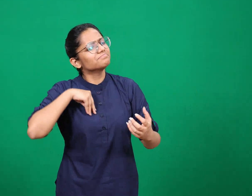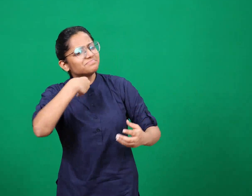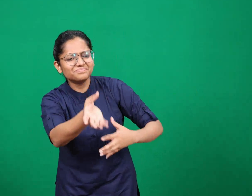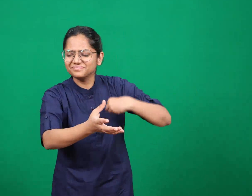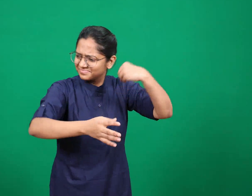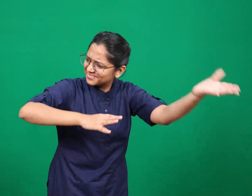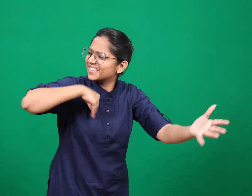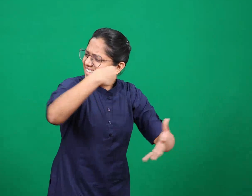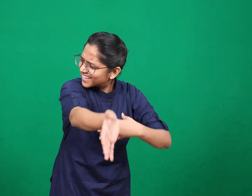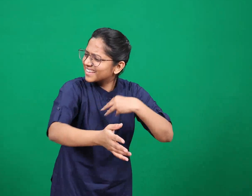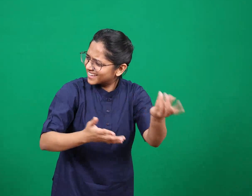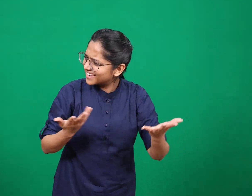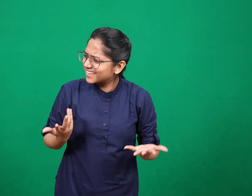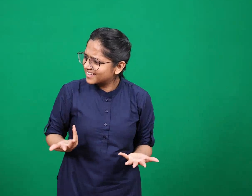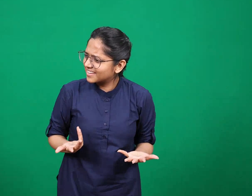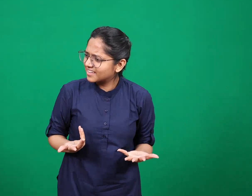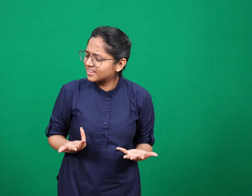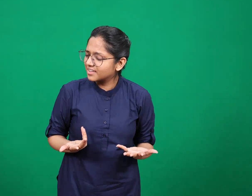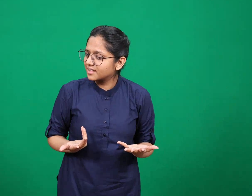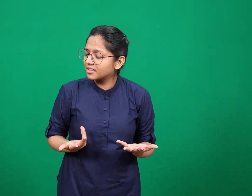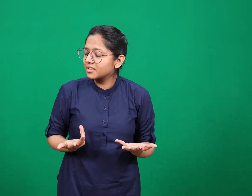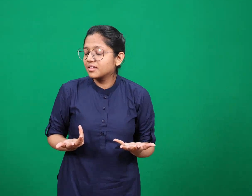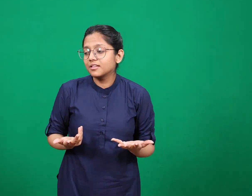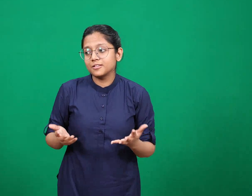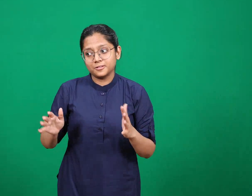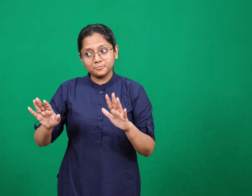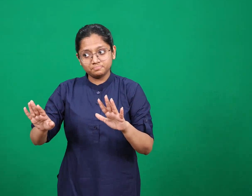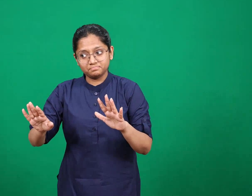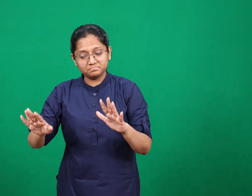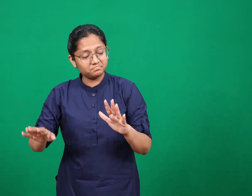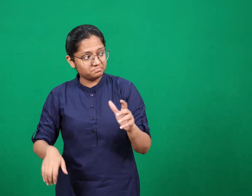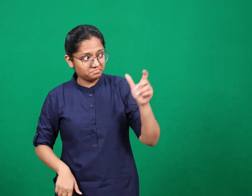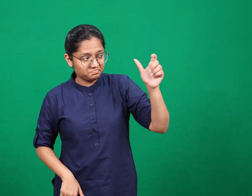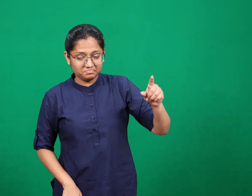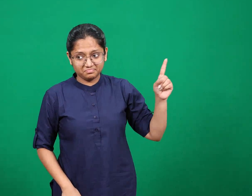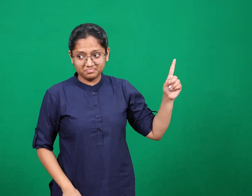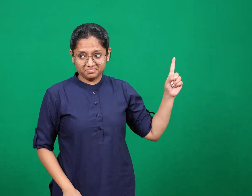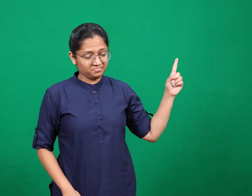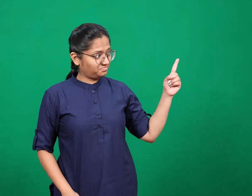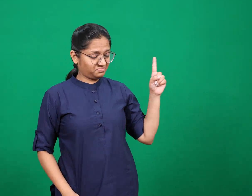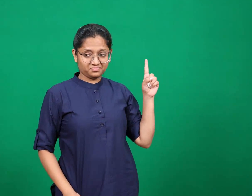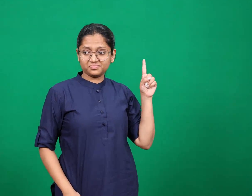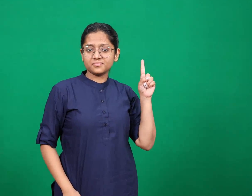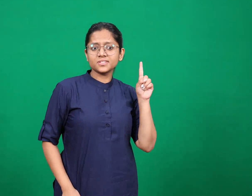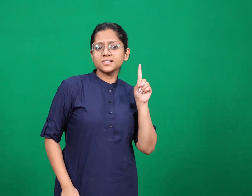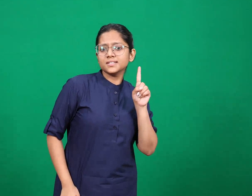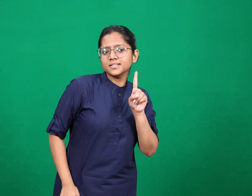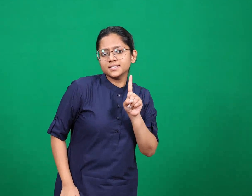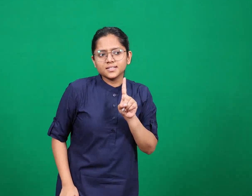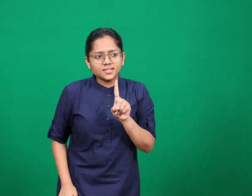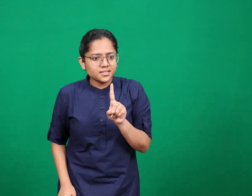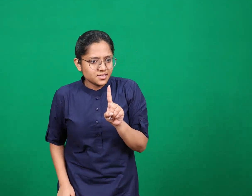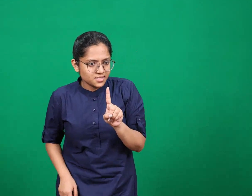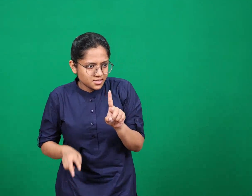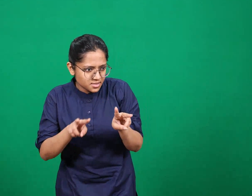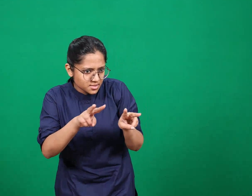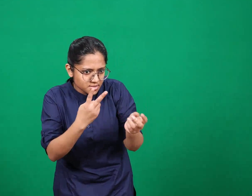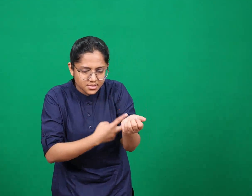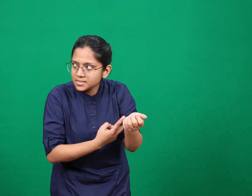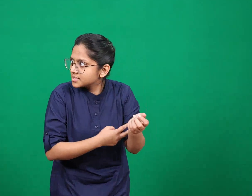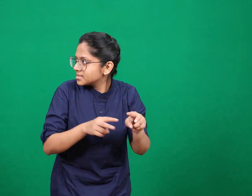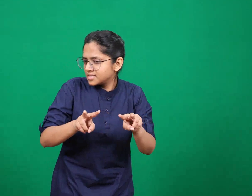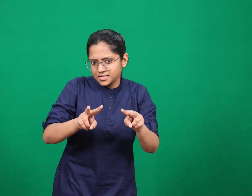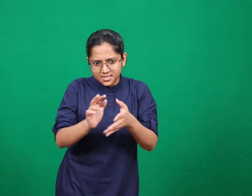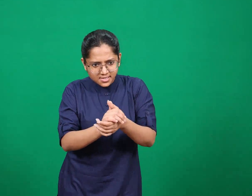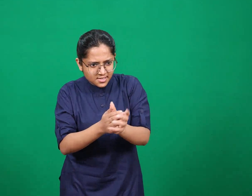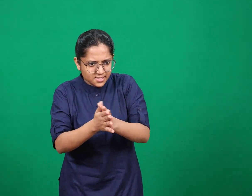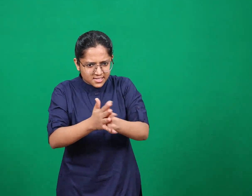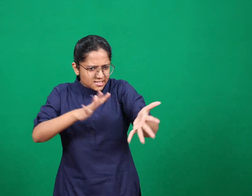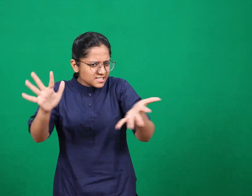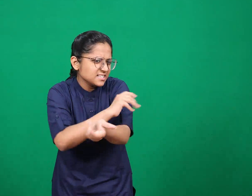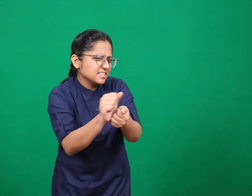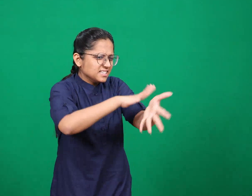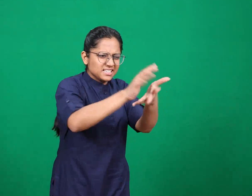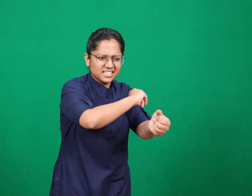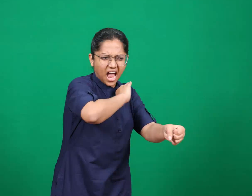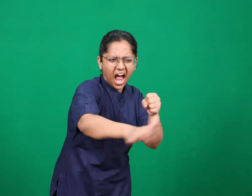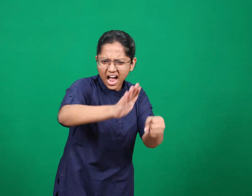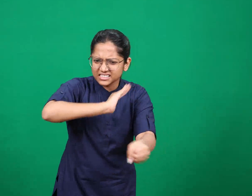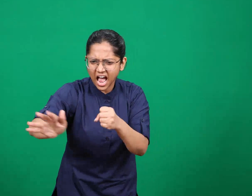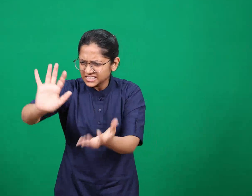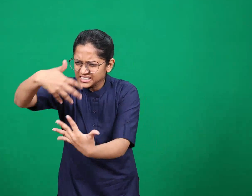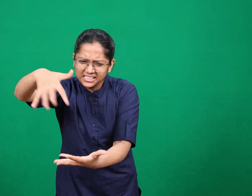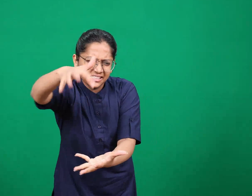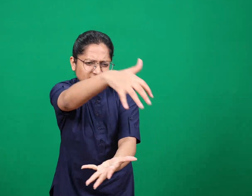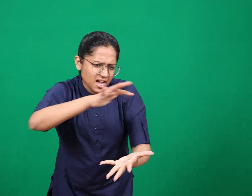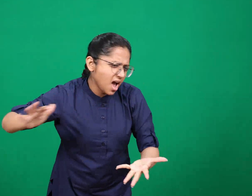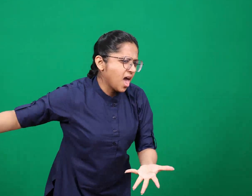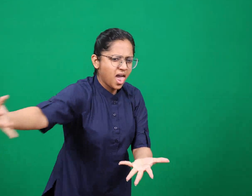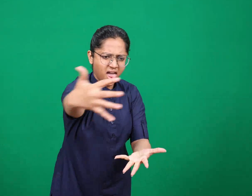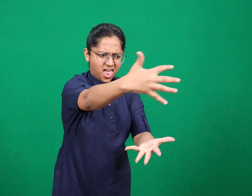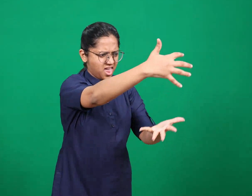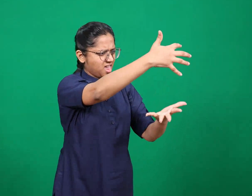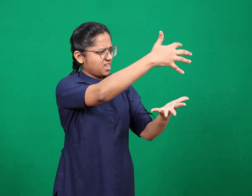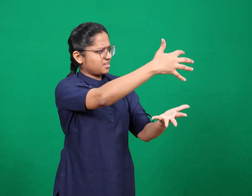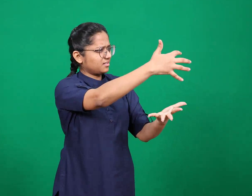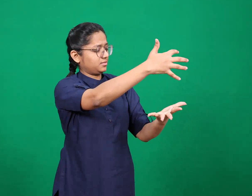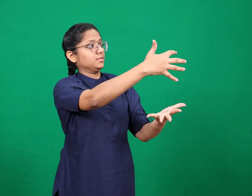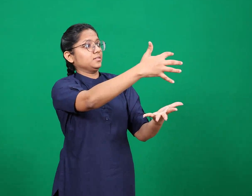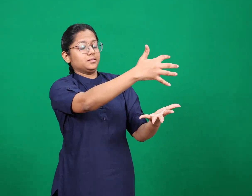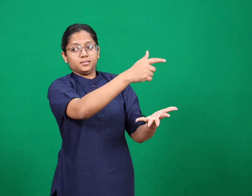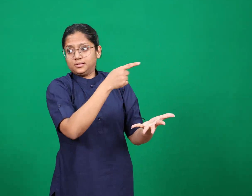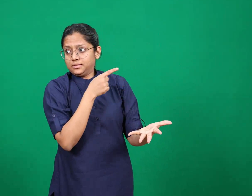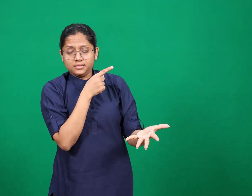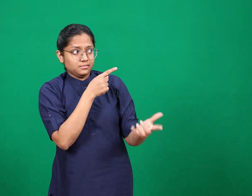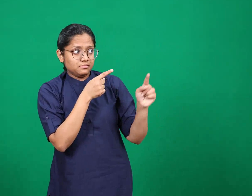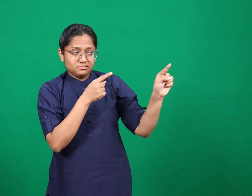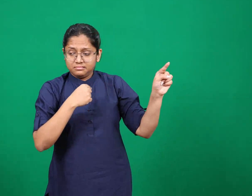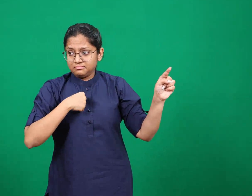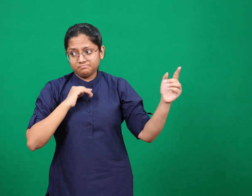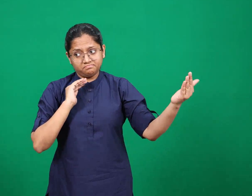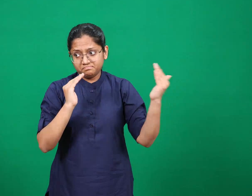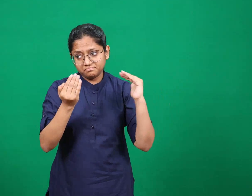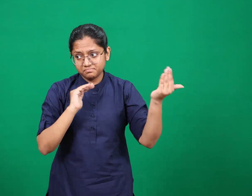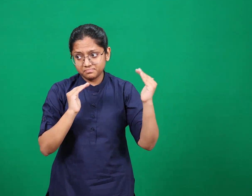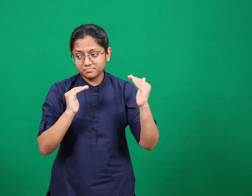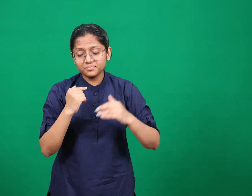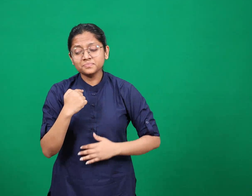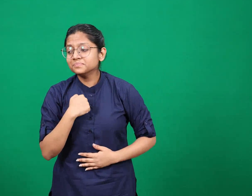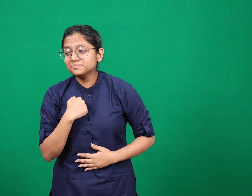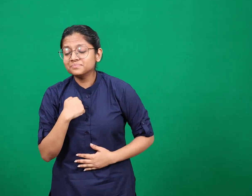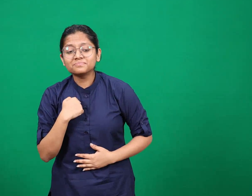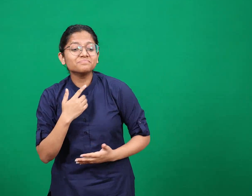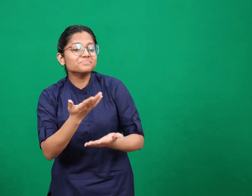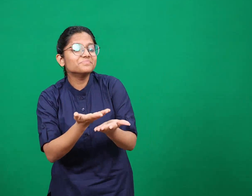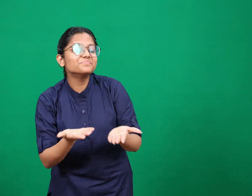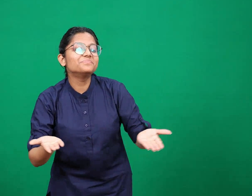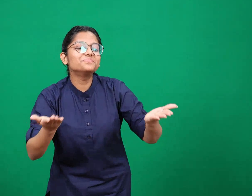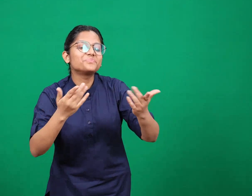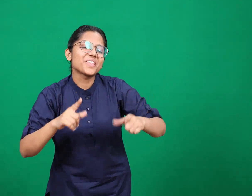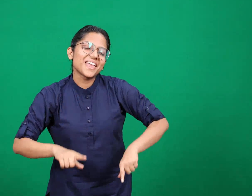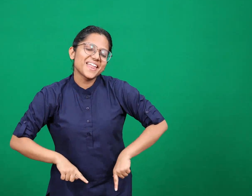The thief comes only to steal and kill and destroy.